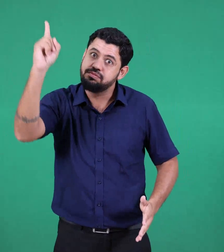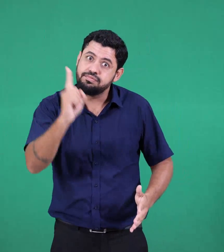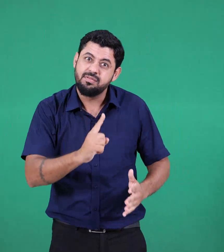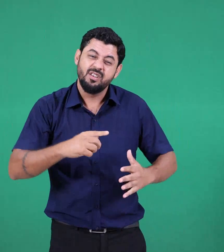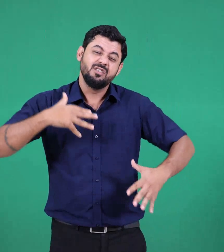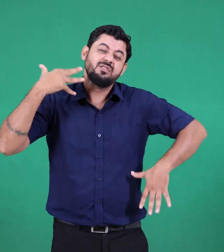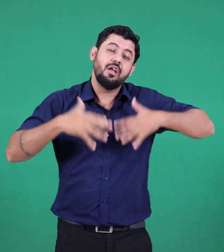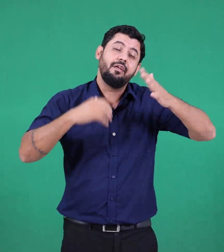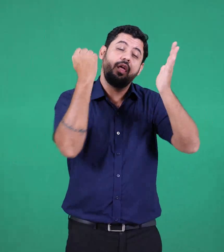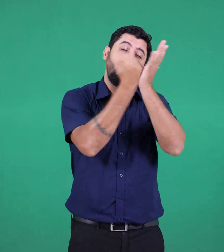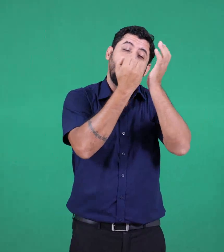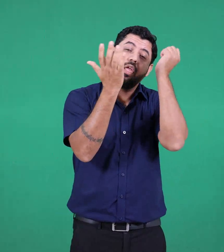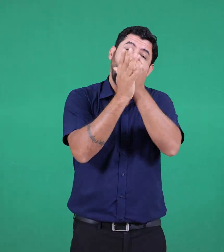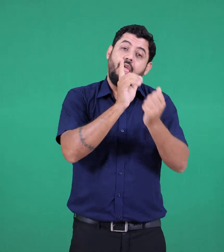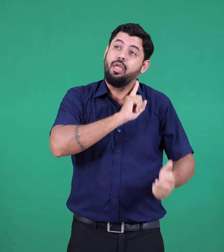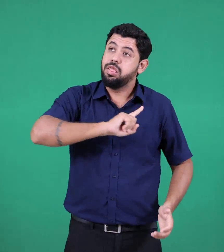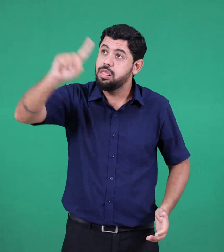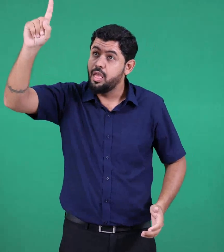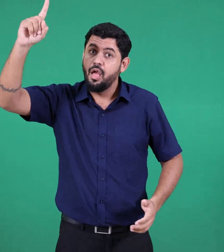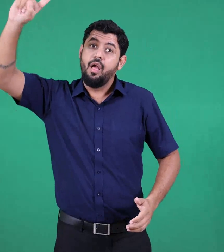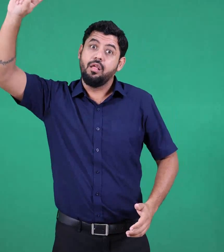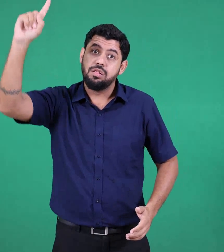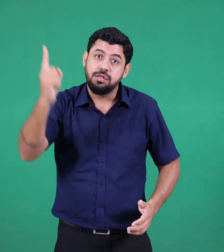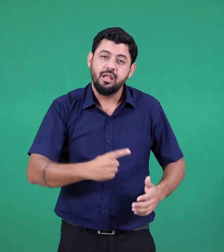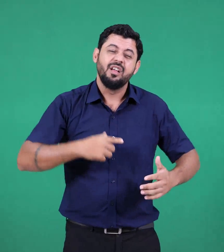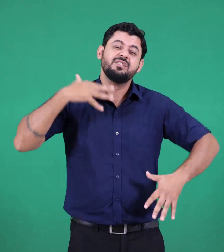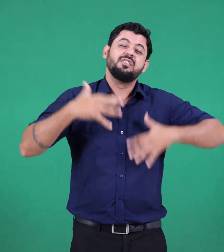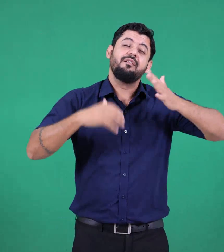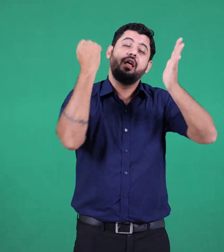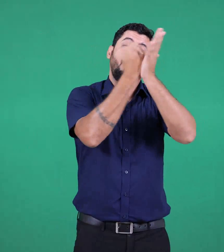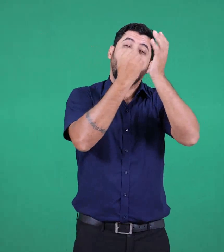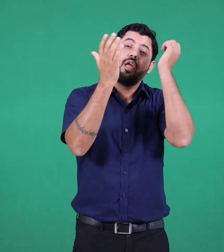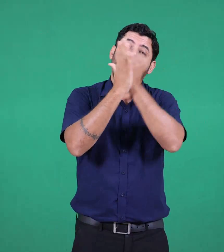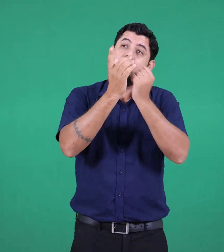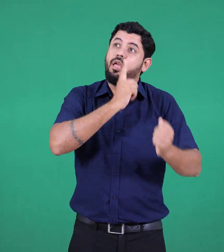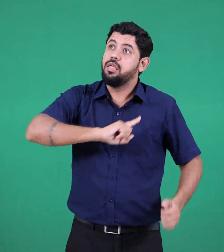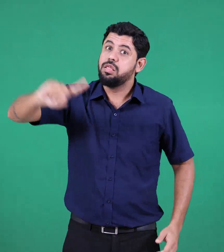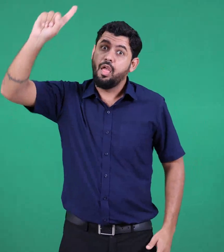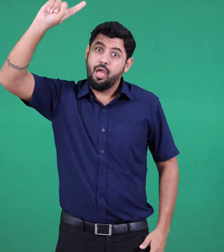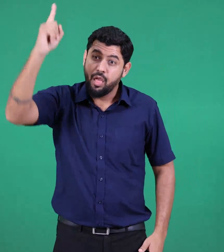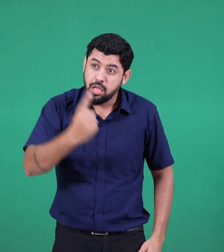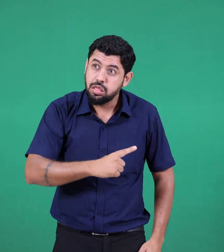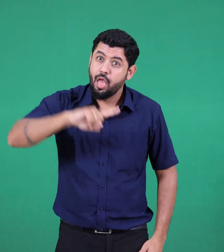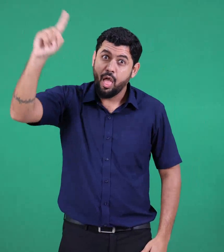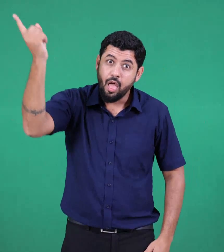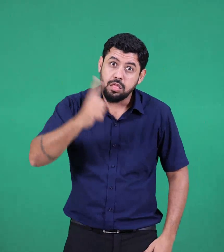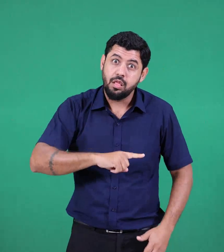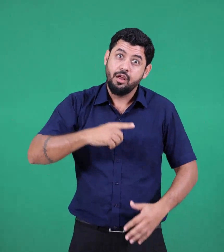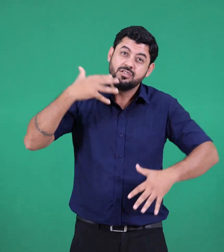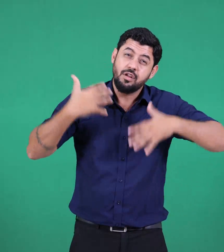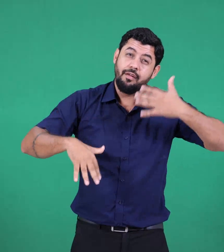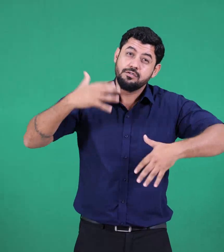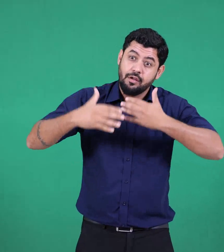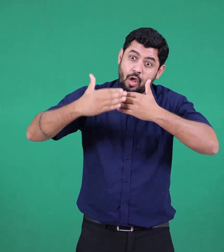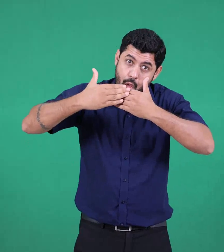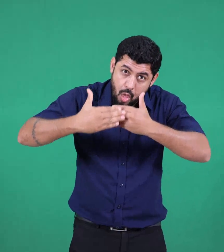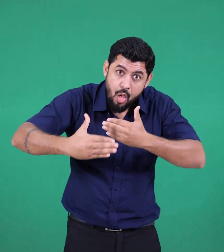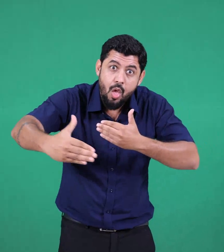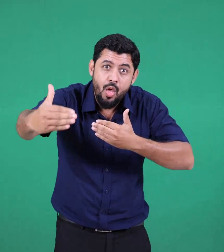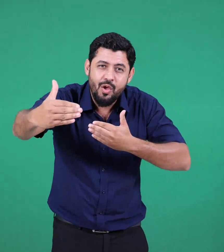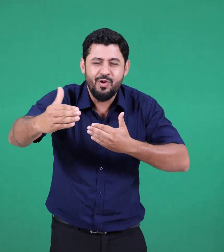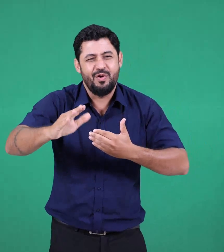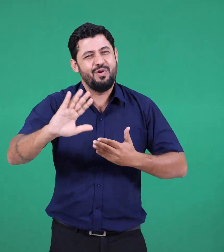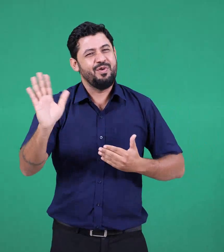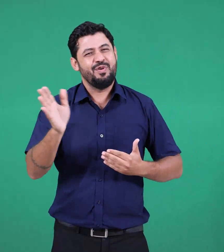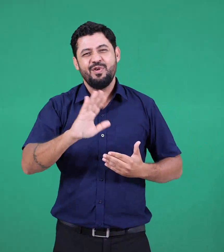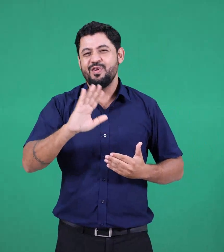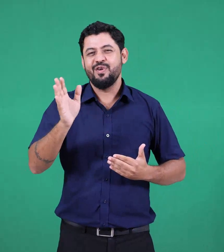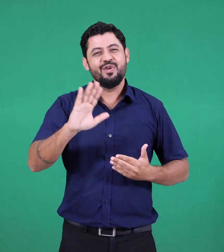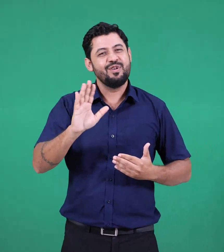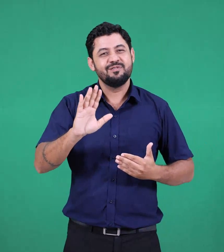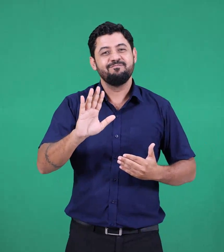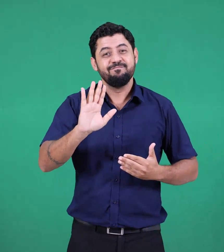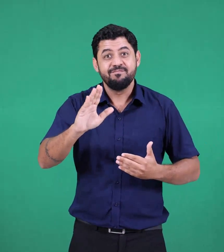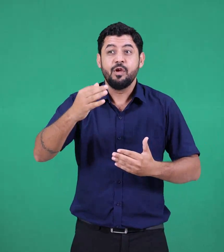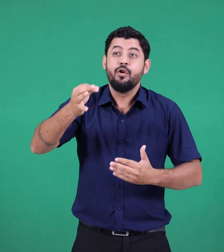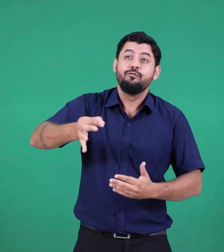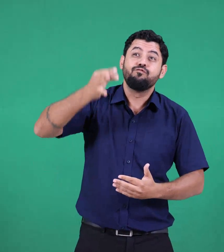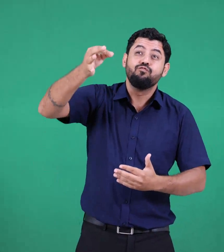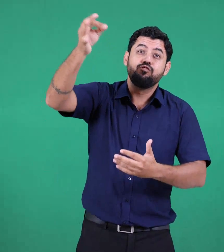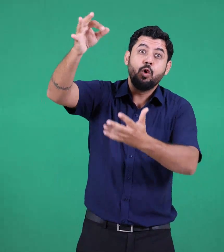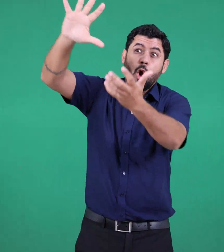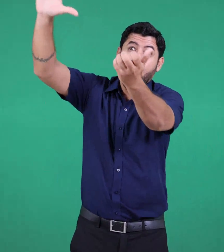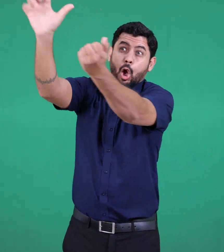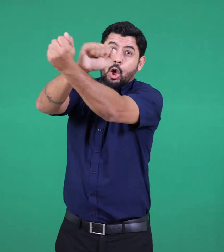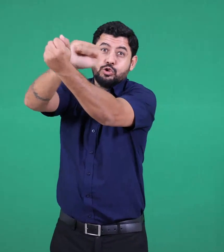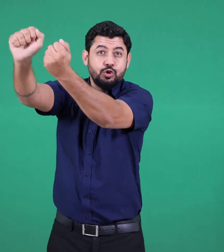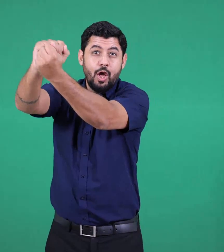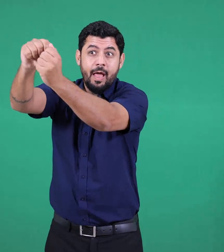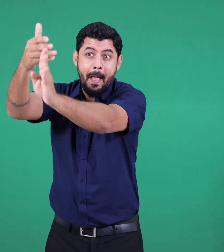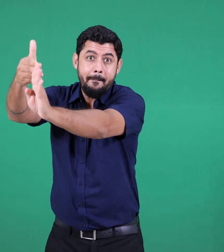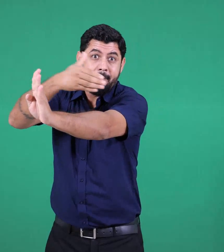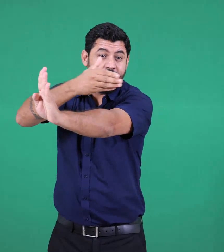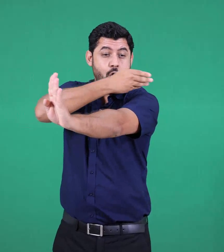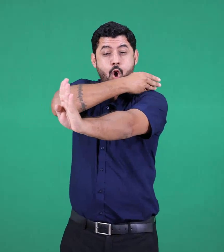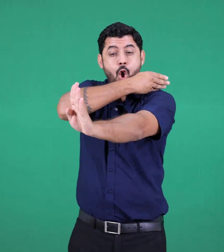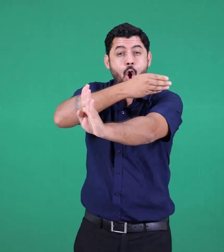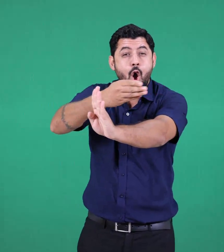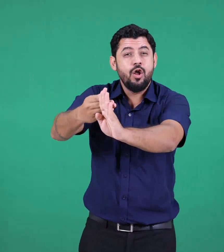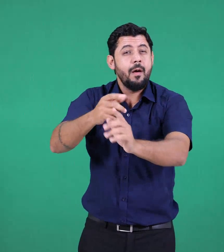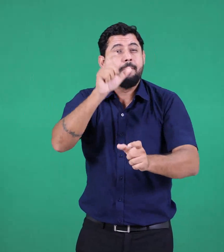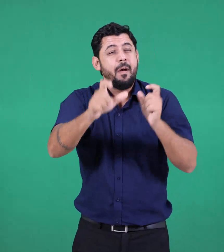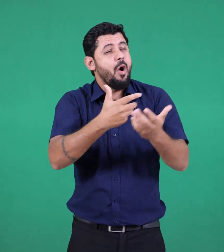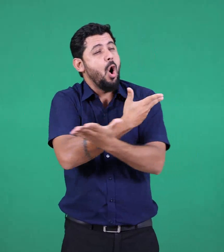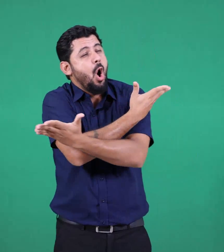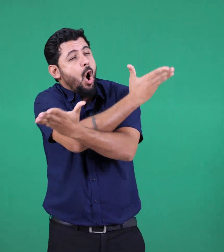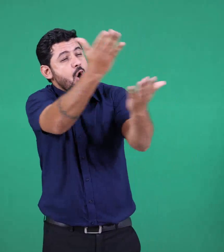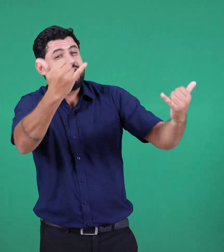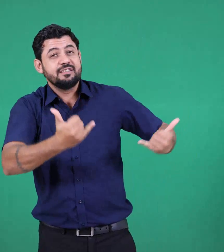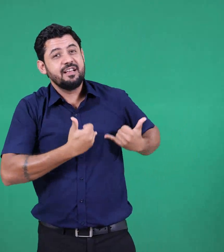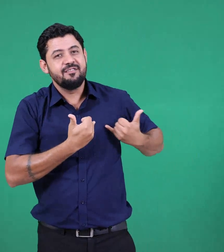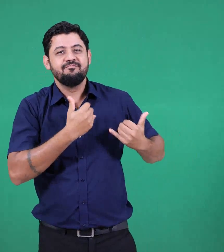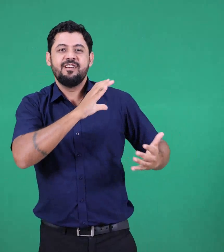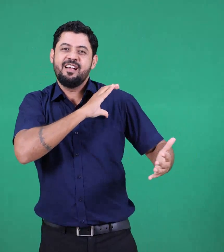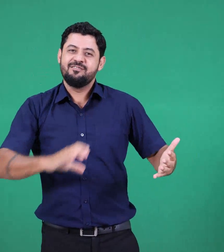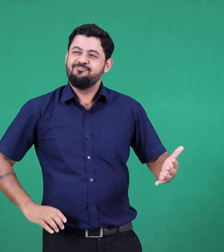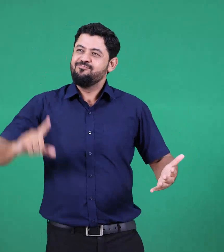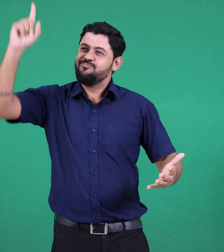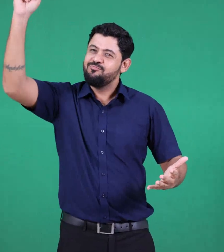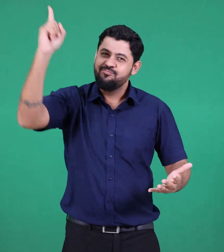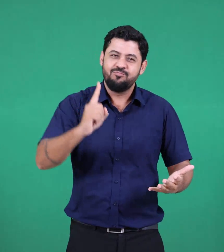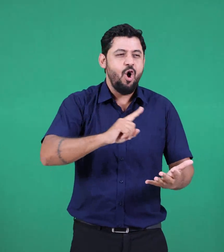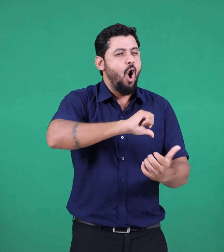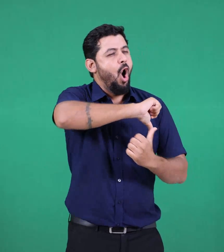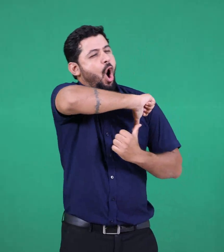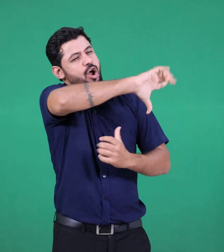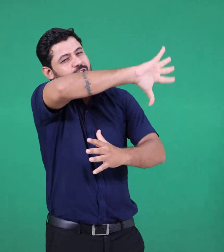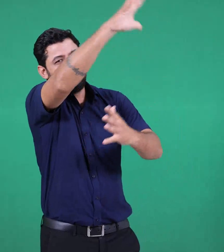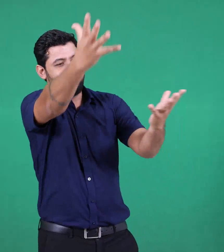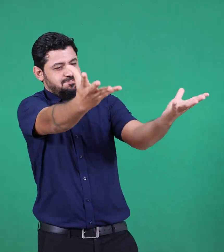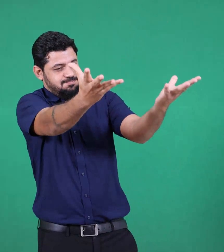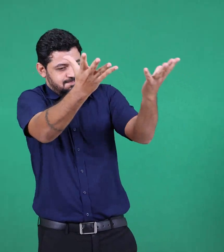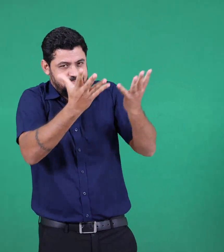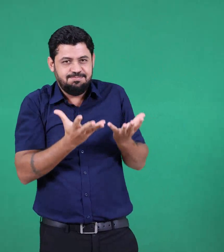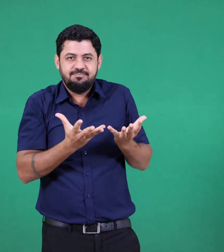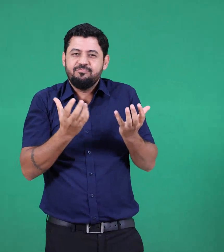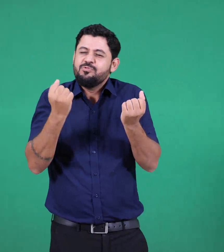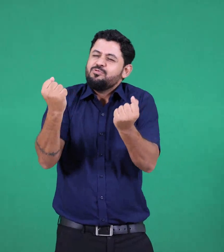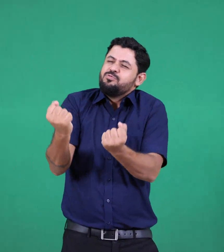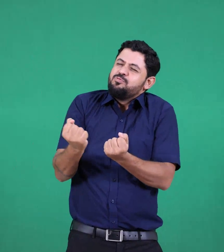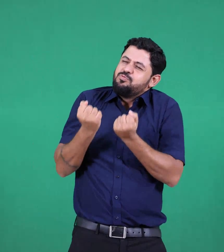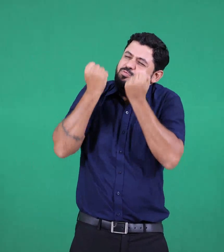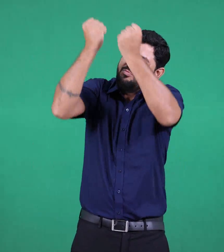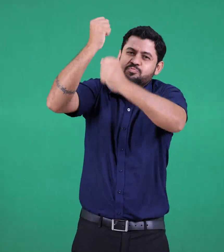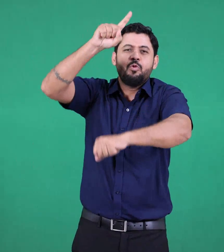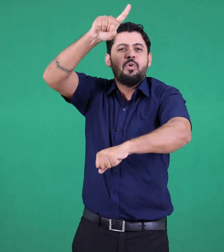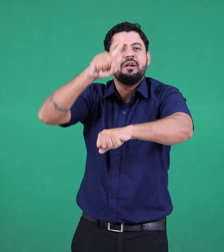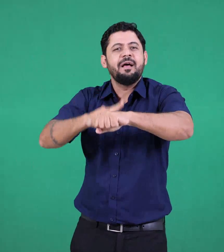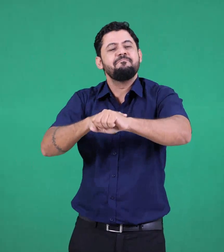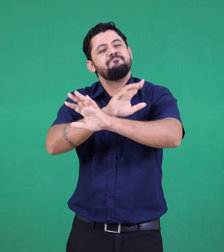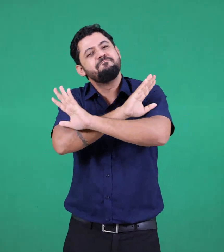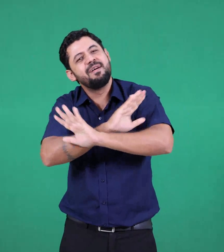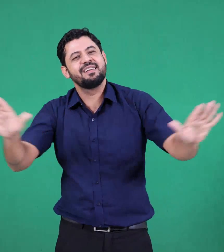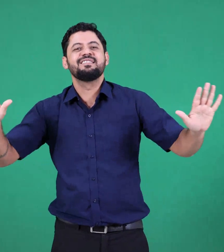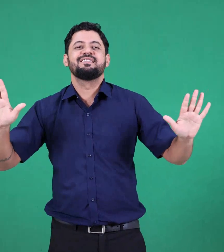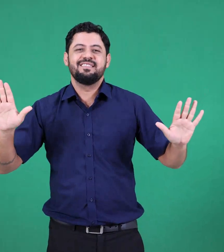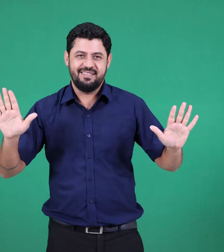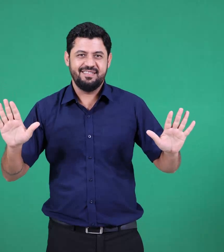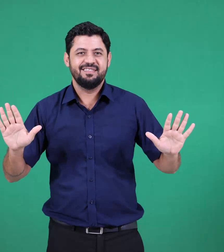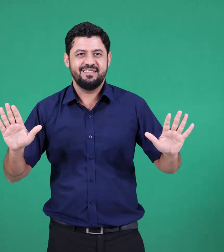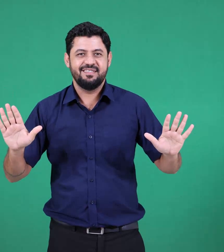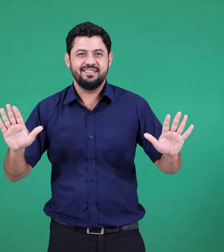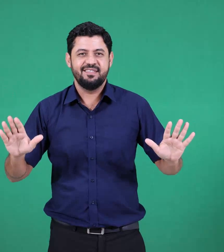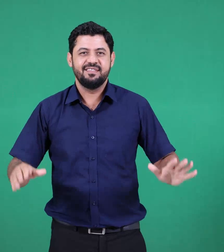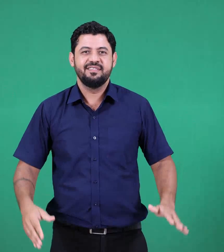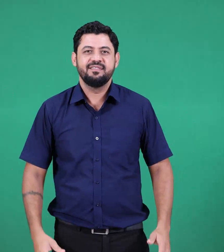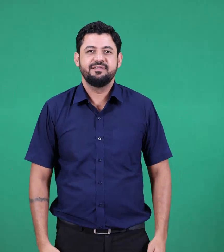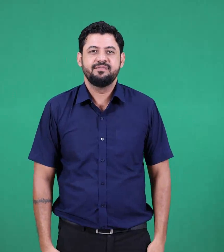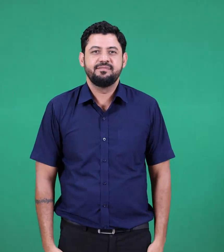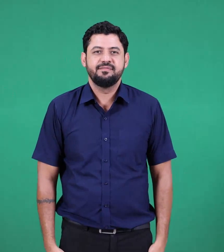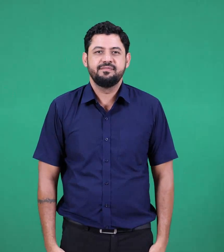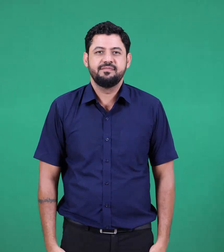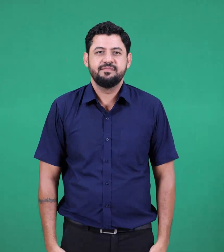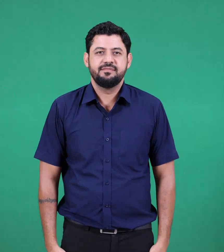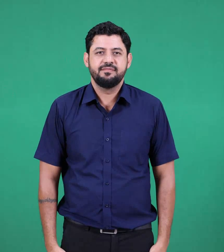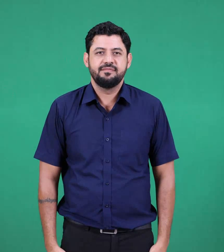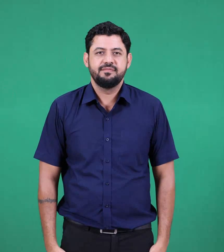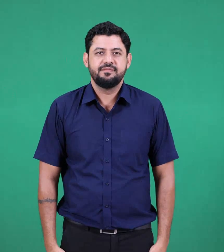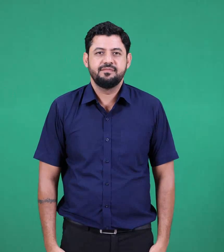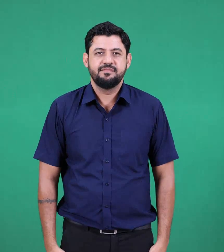But now He has appeared once for all at the end of the ages to do away with sin by the sacrifice of Himself.